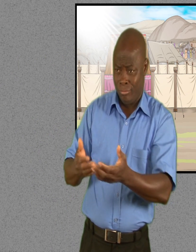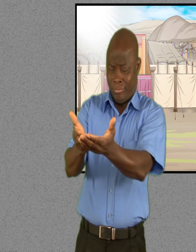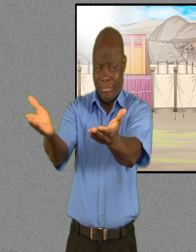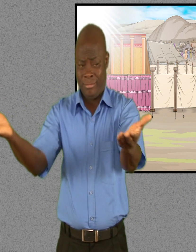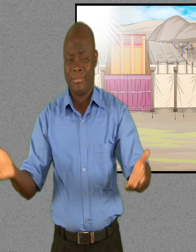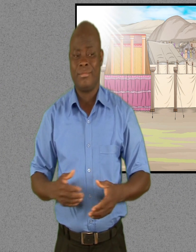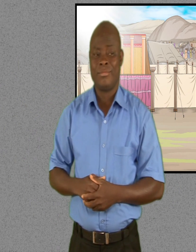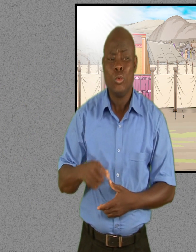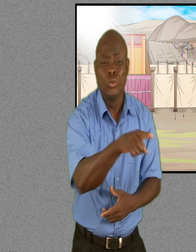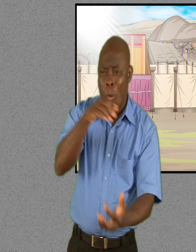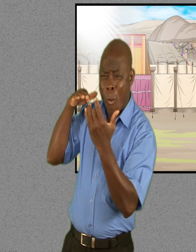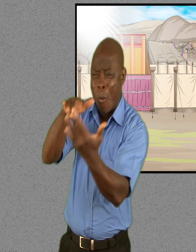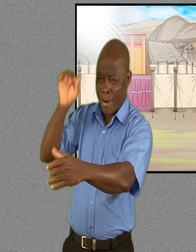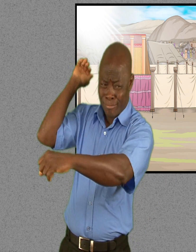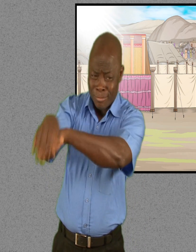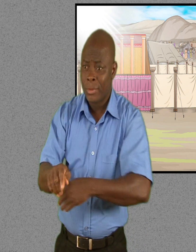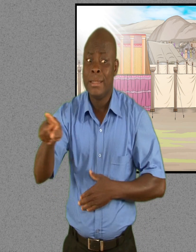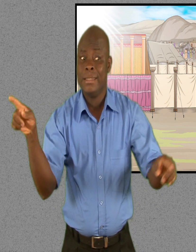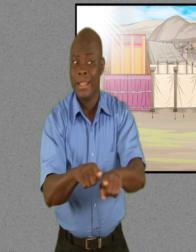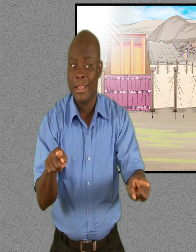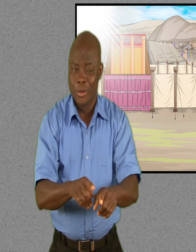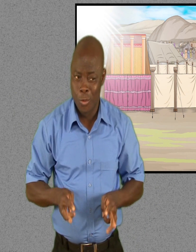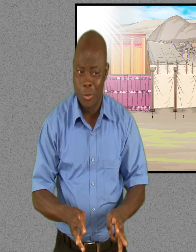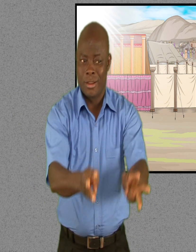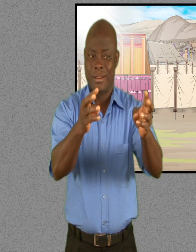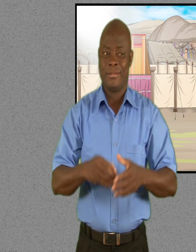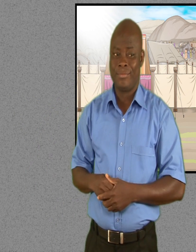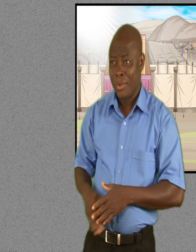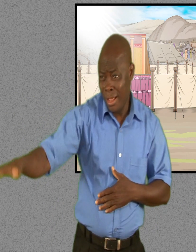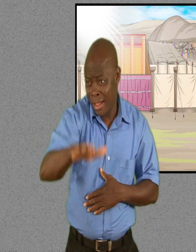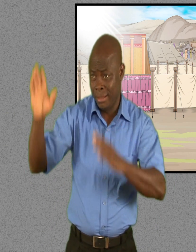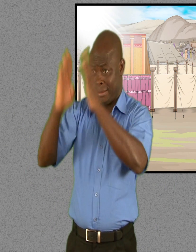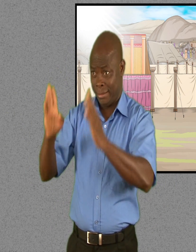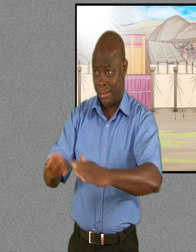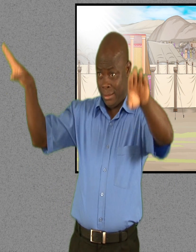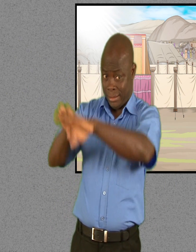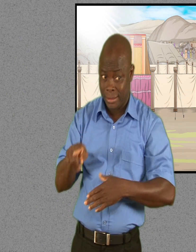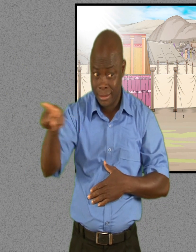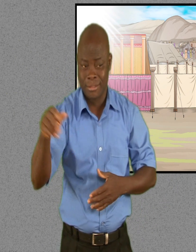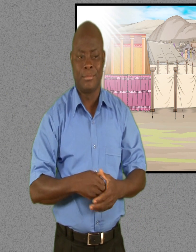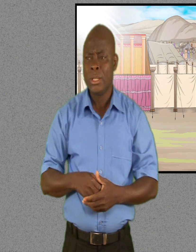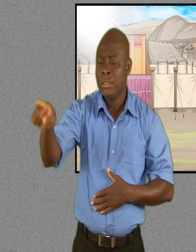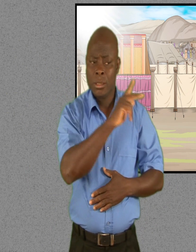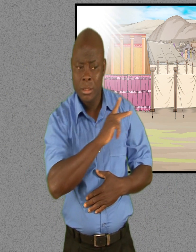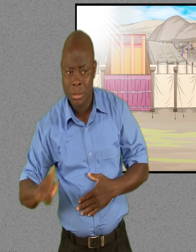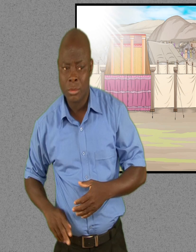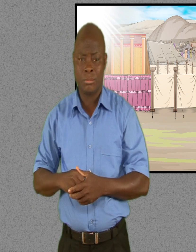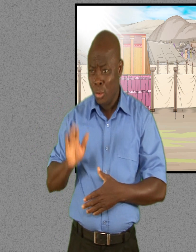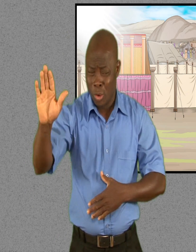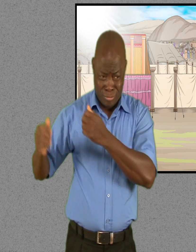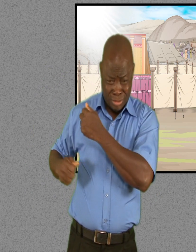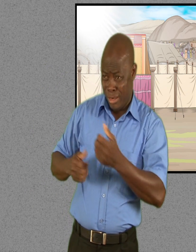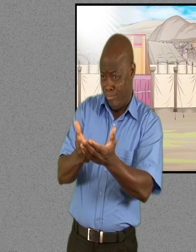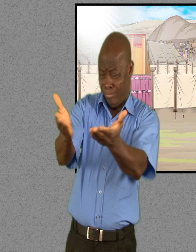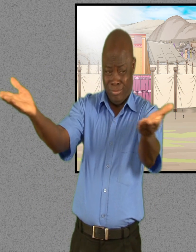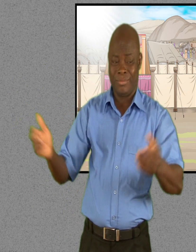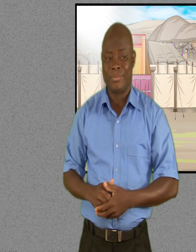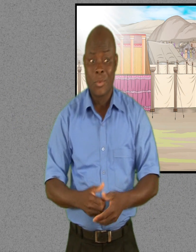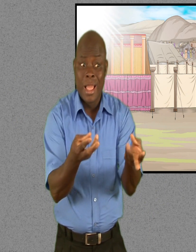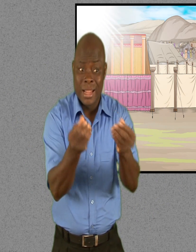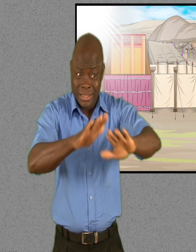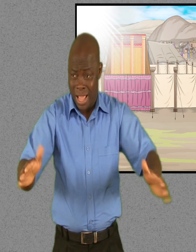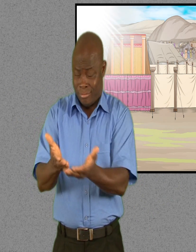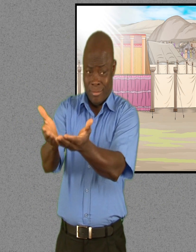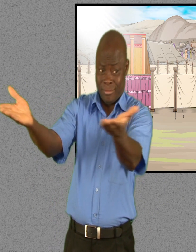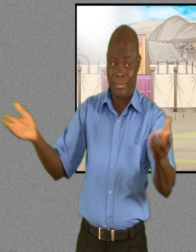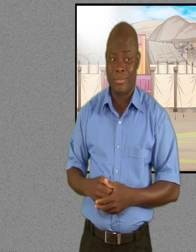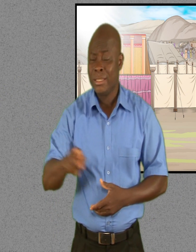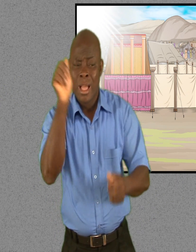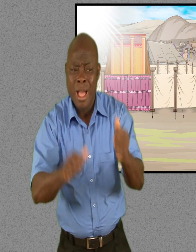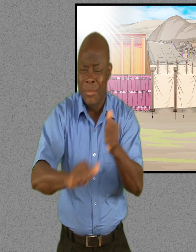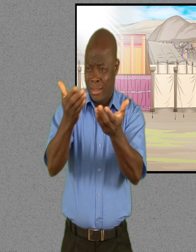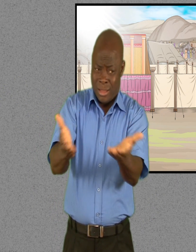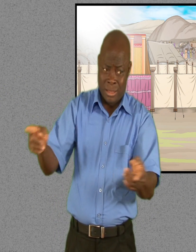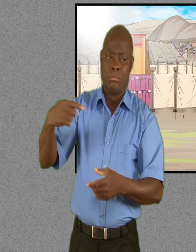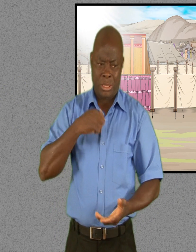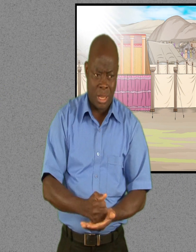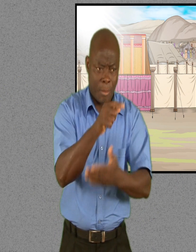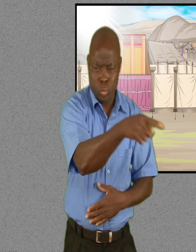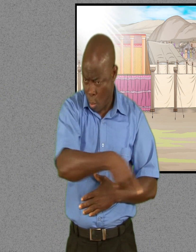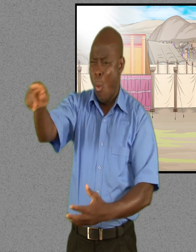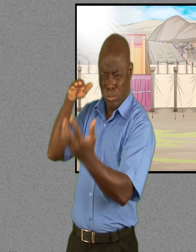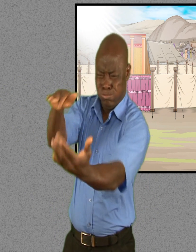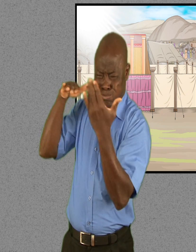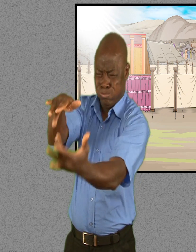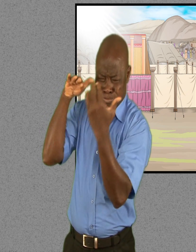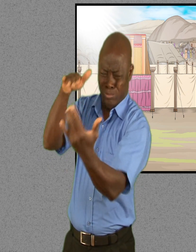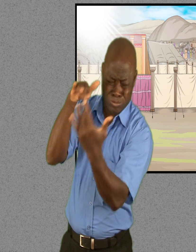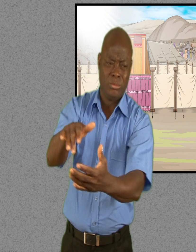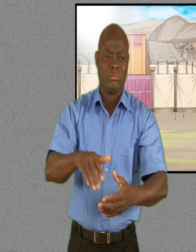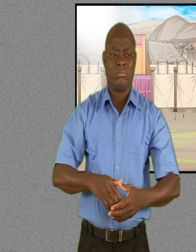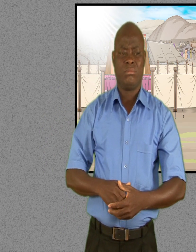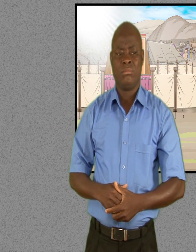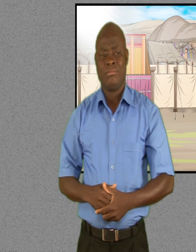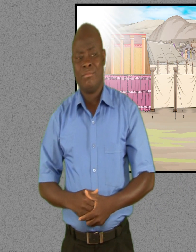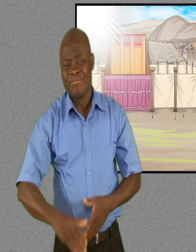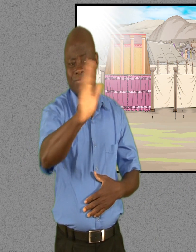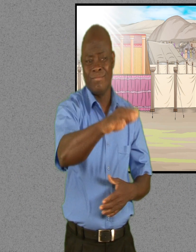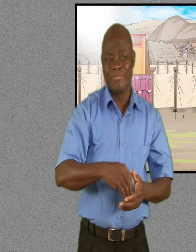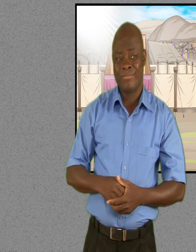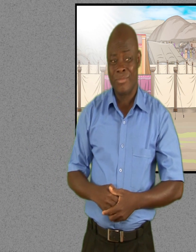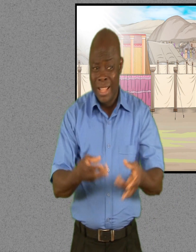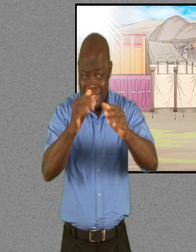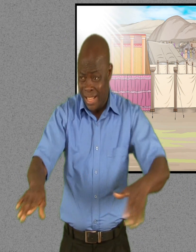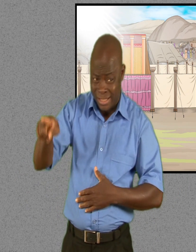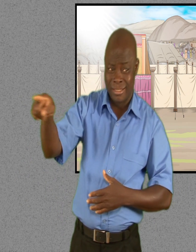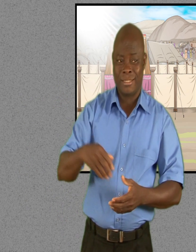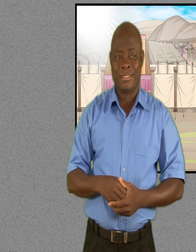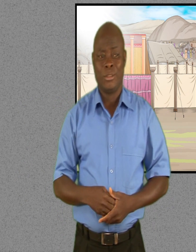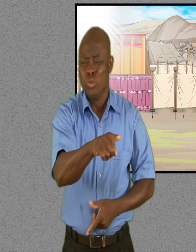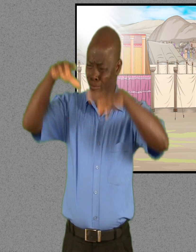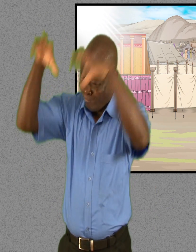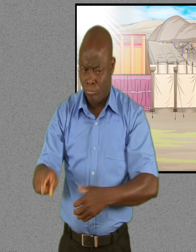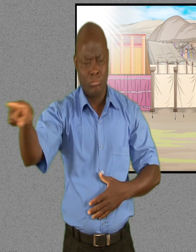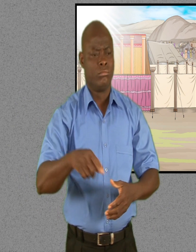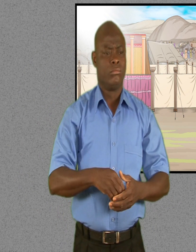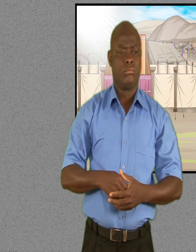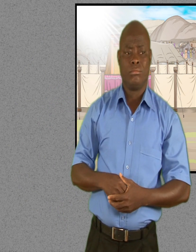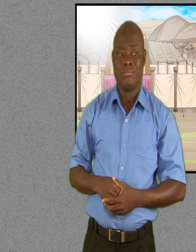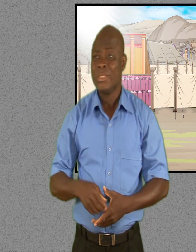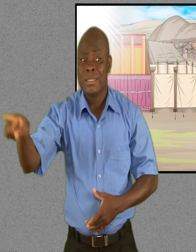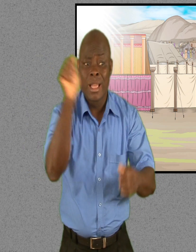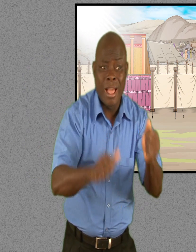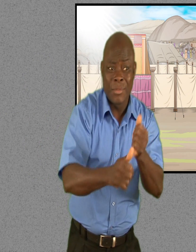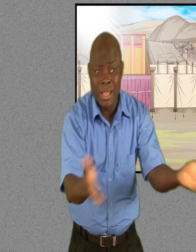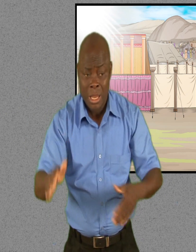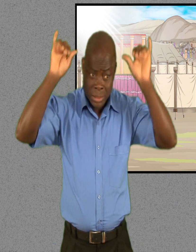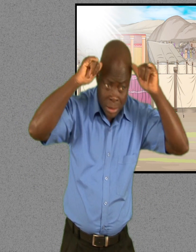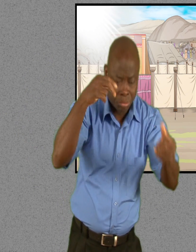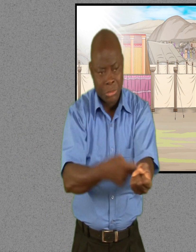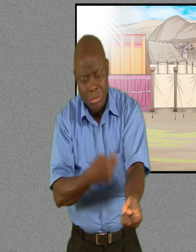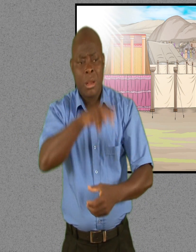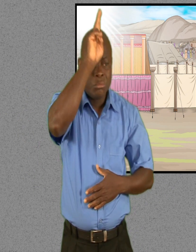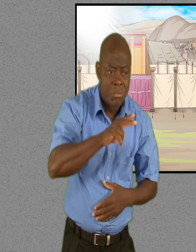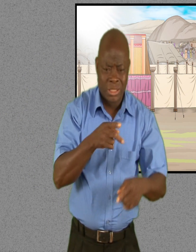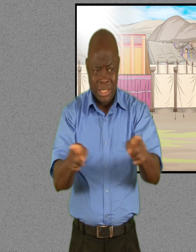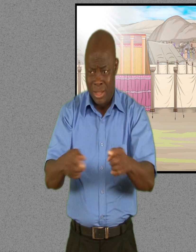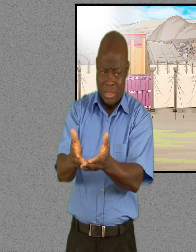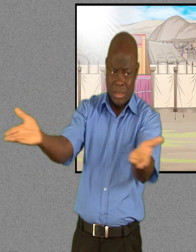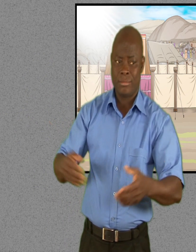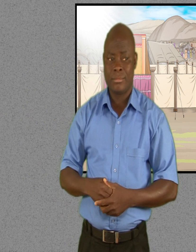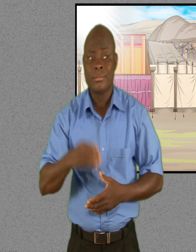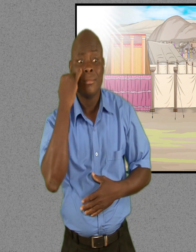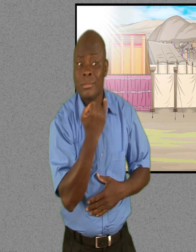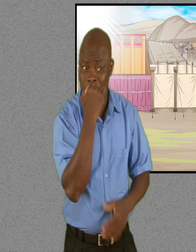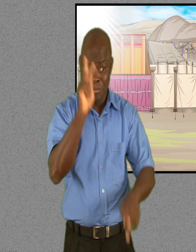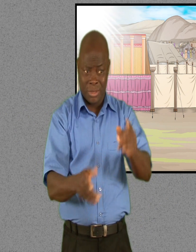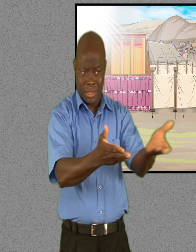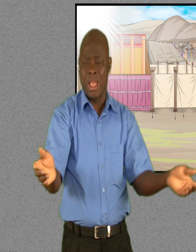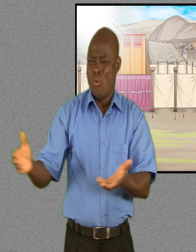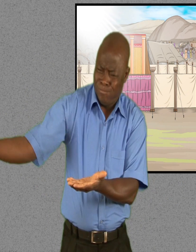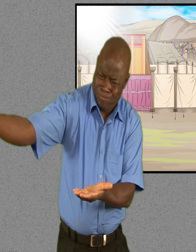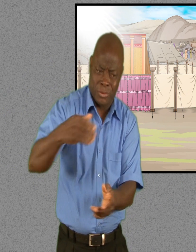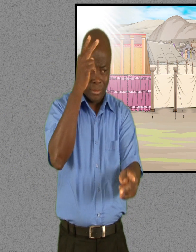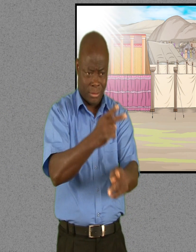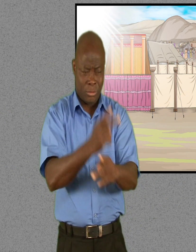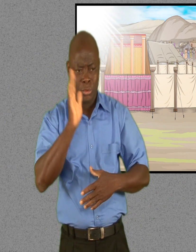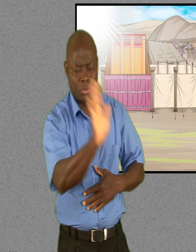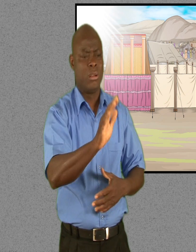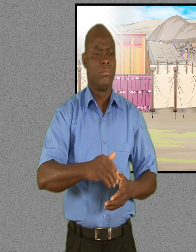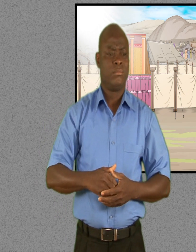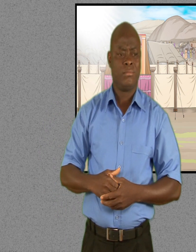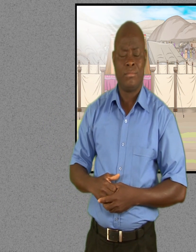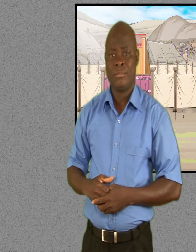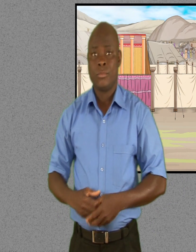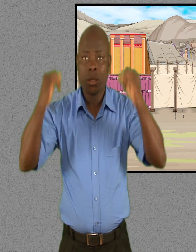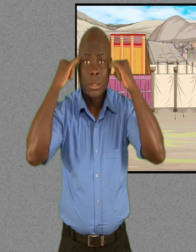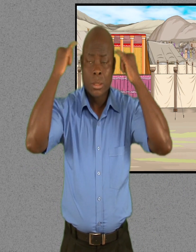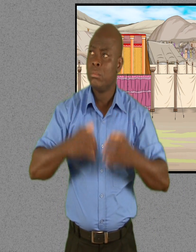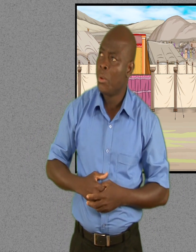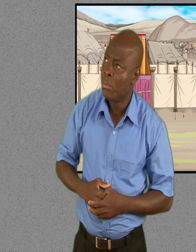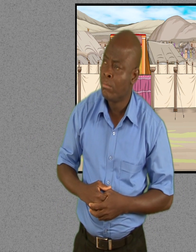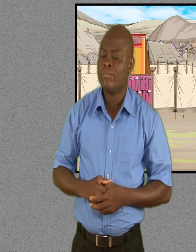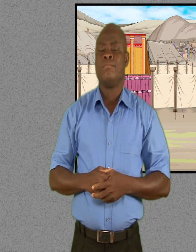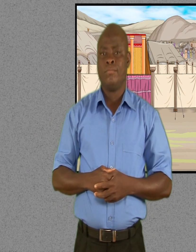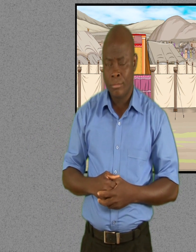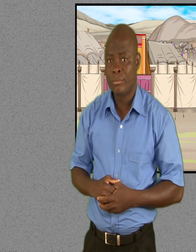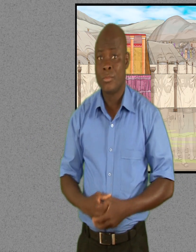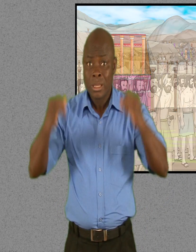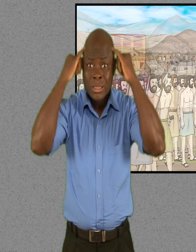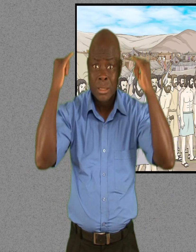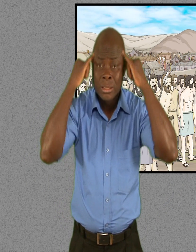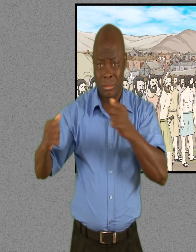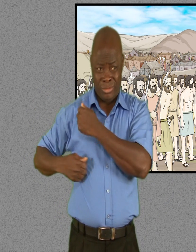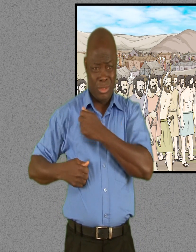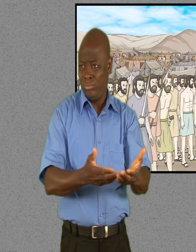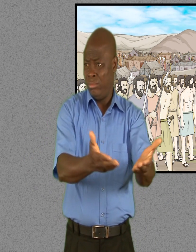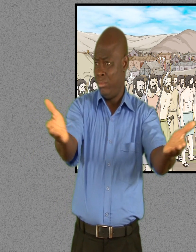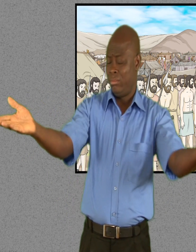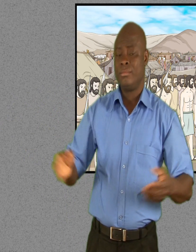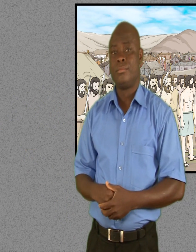And you shall do to Ai and its king as you did to Jericho and its king, except that you may carry off their plunder and livestock for yourselves.